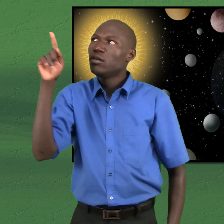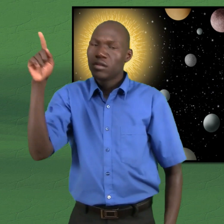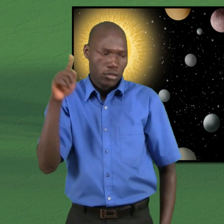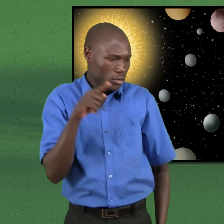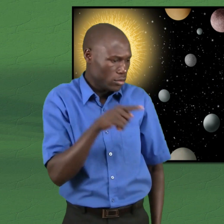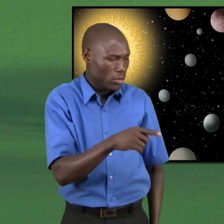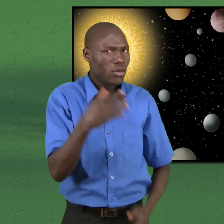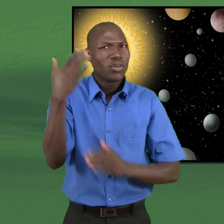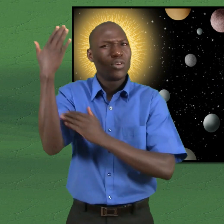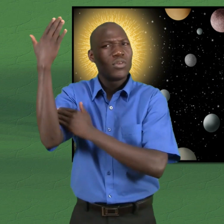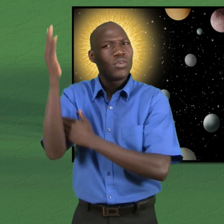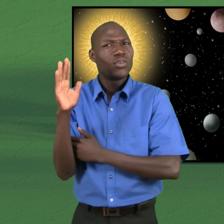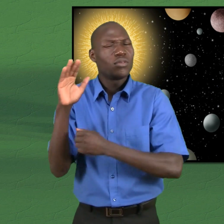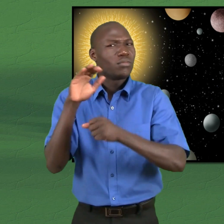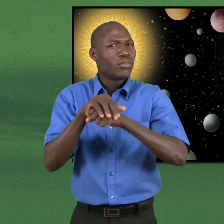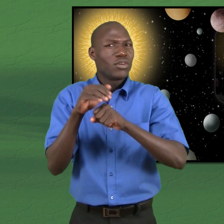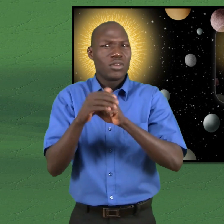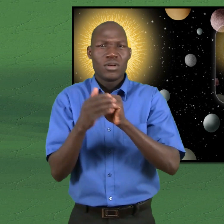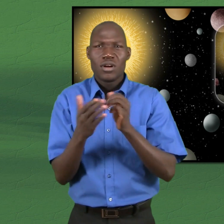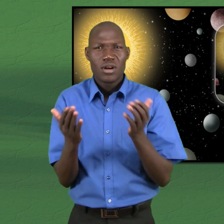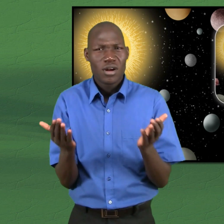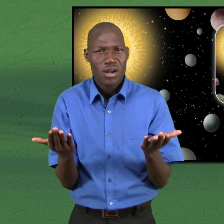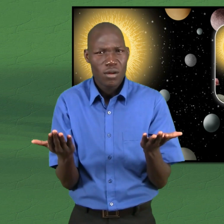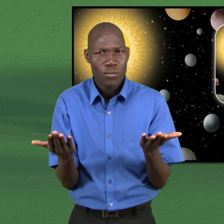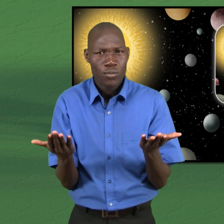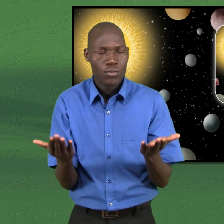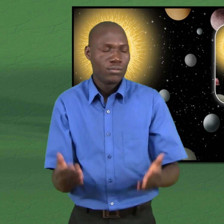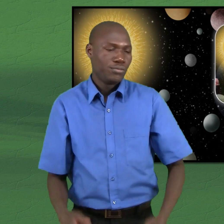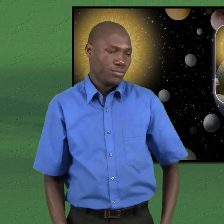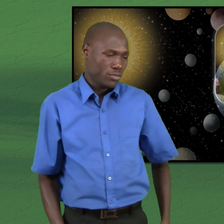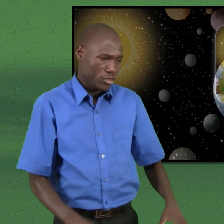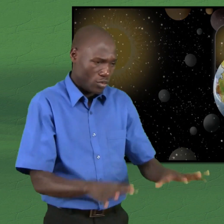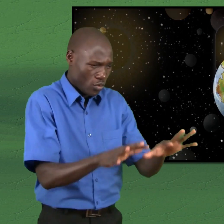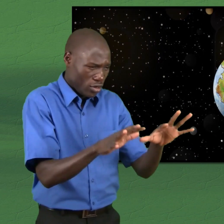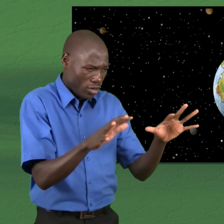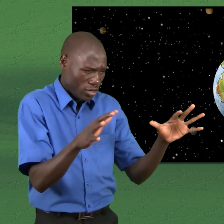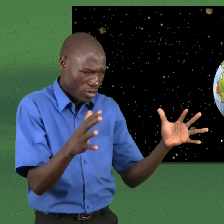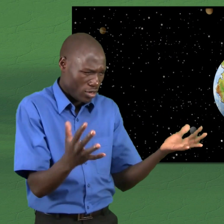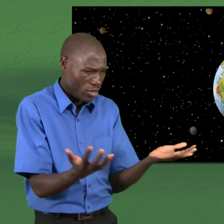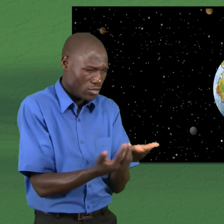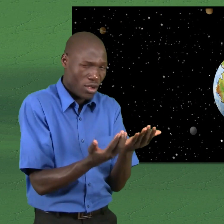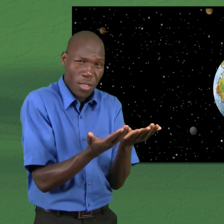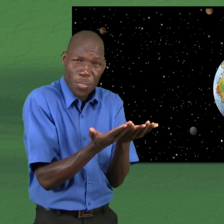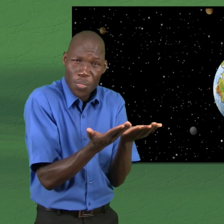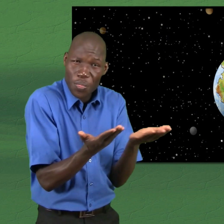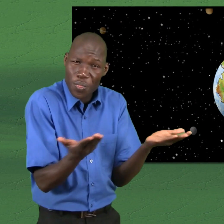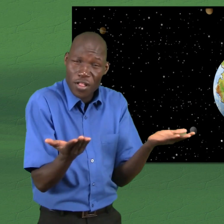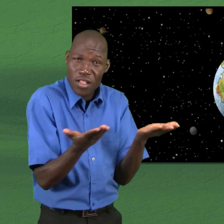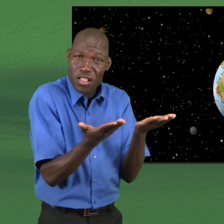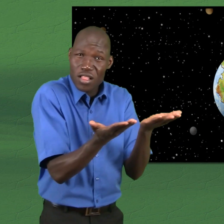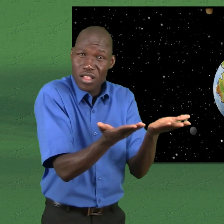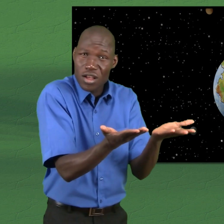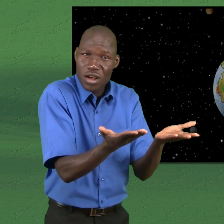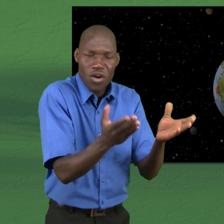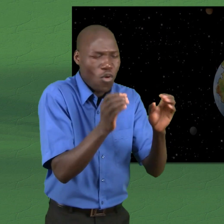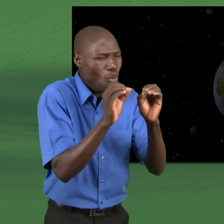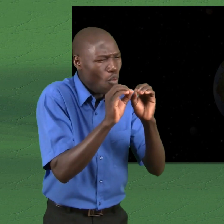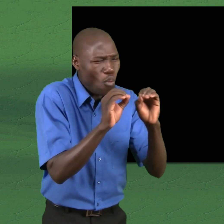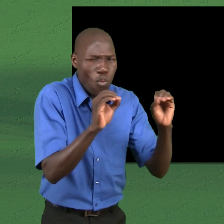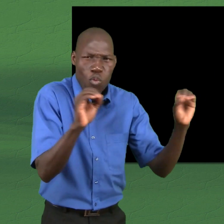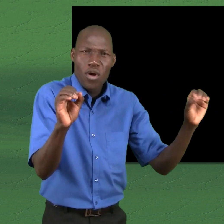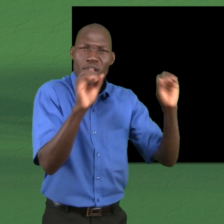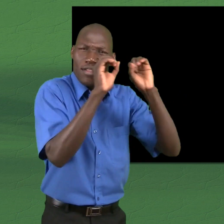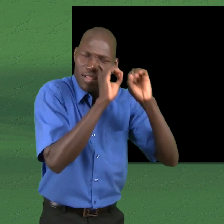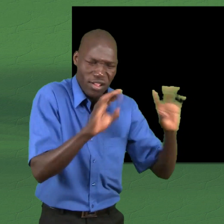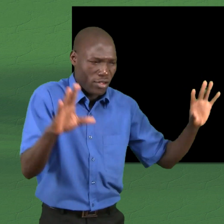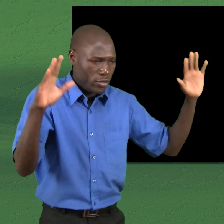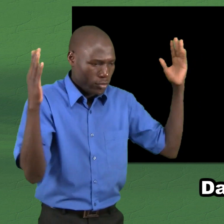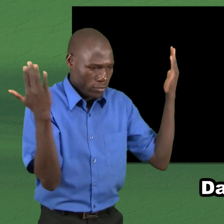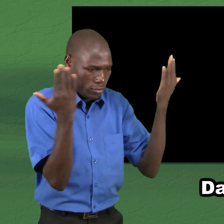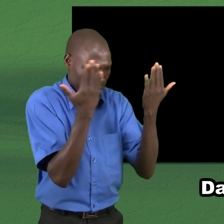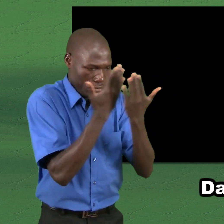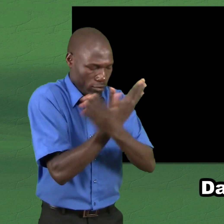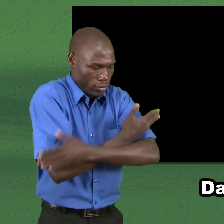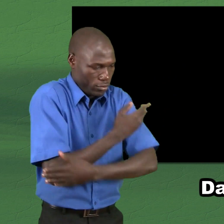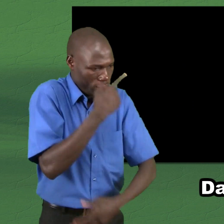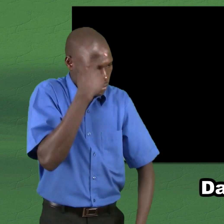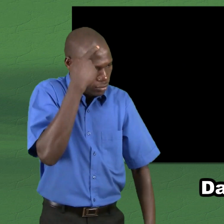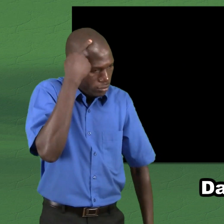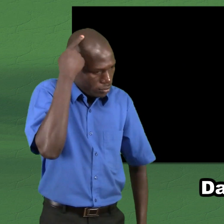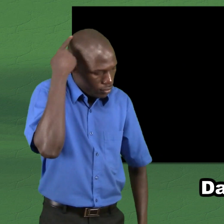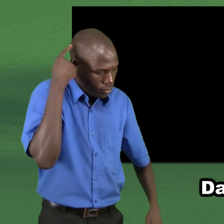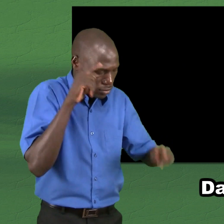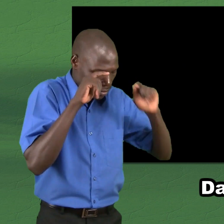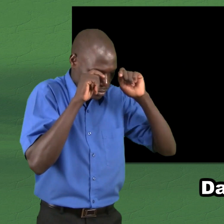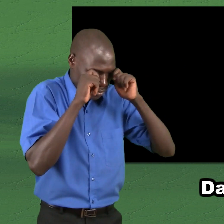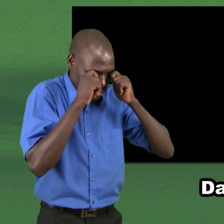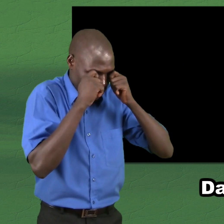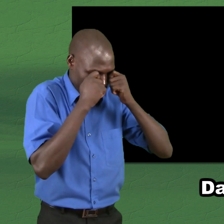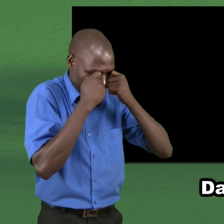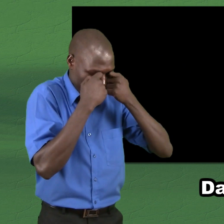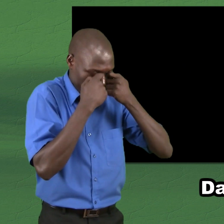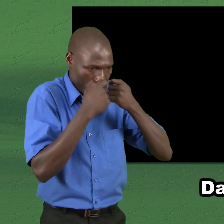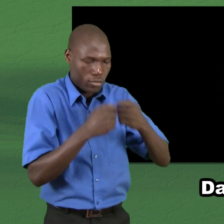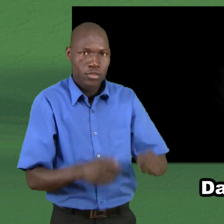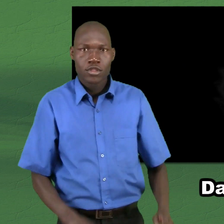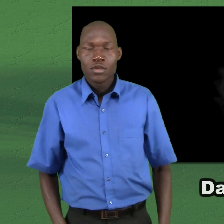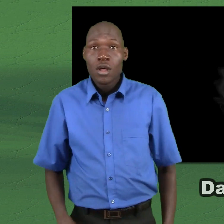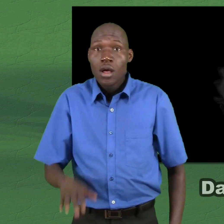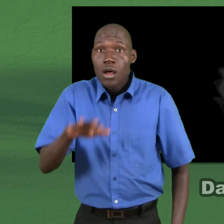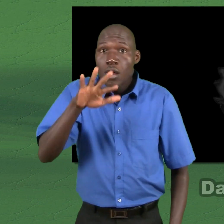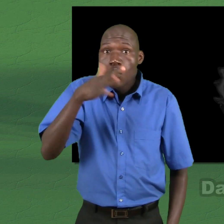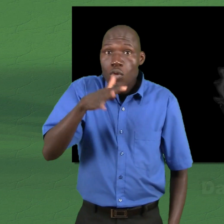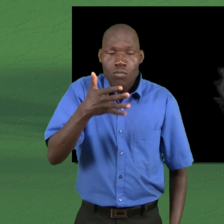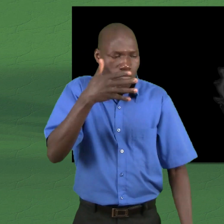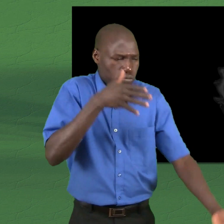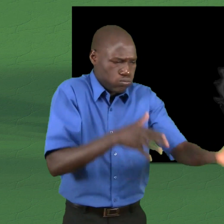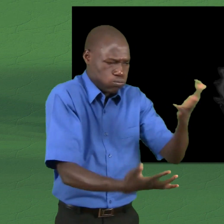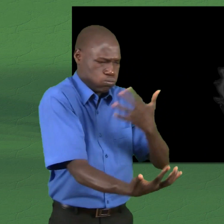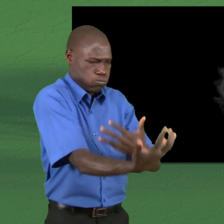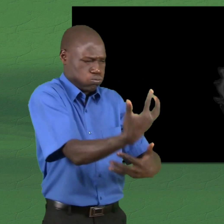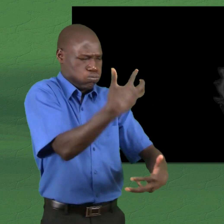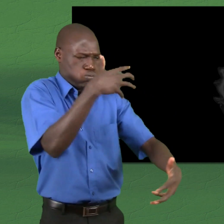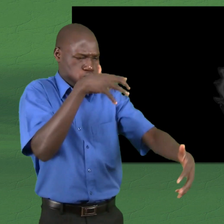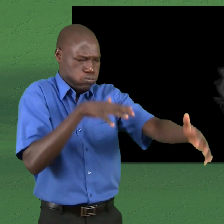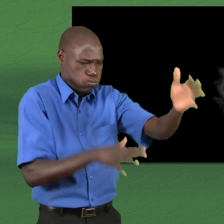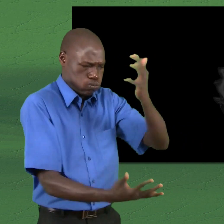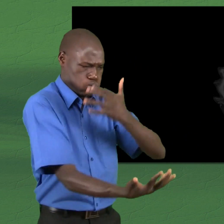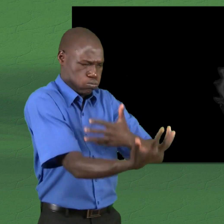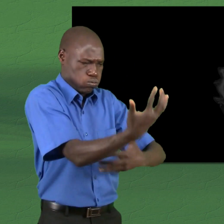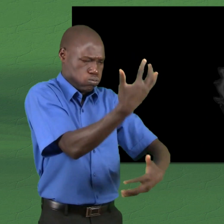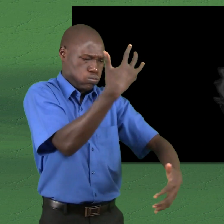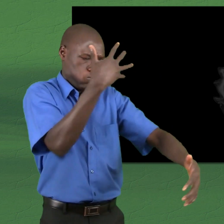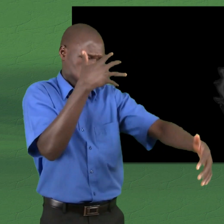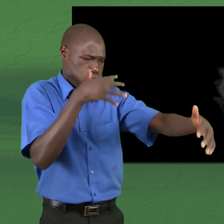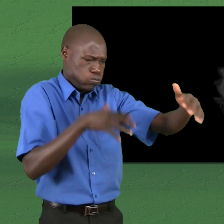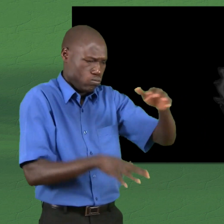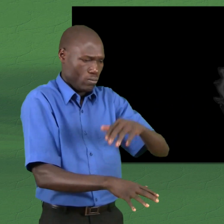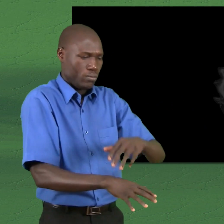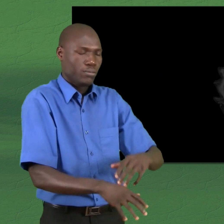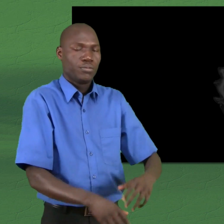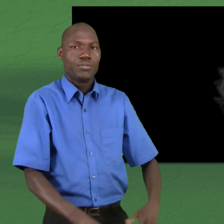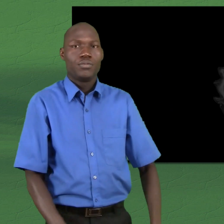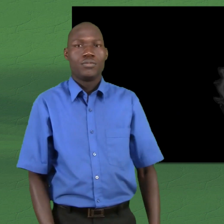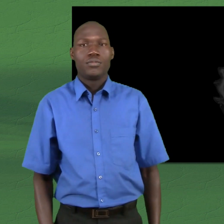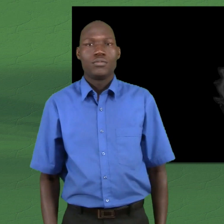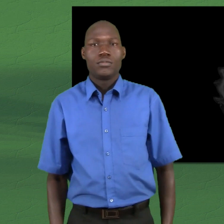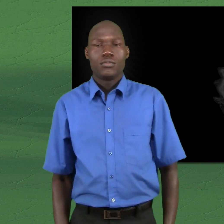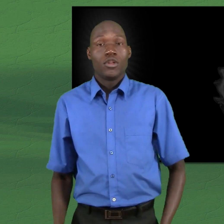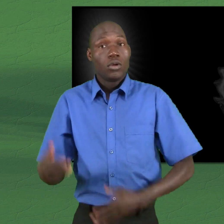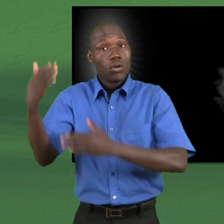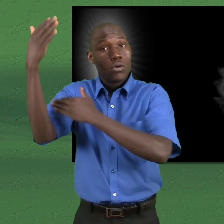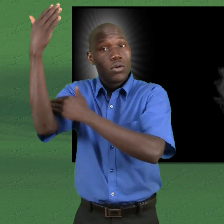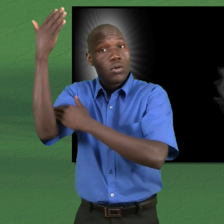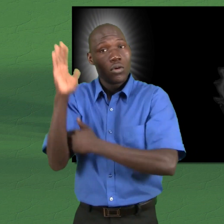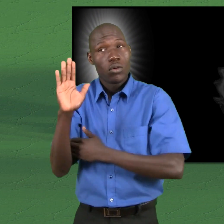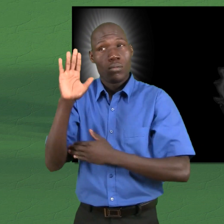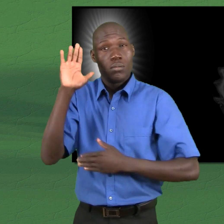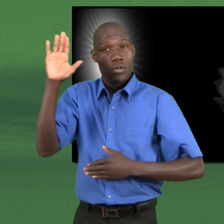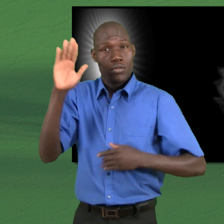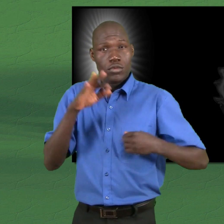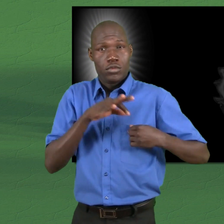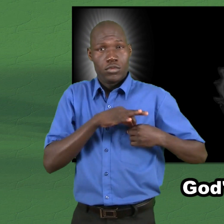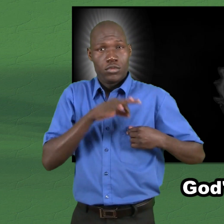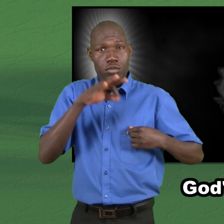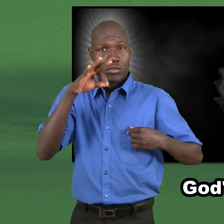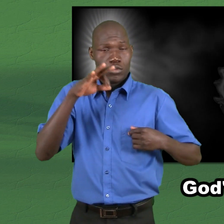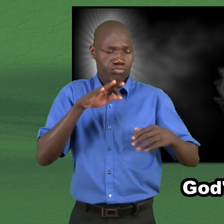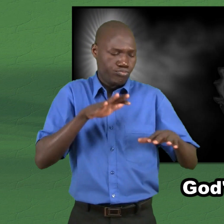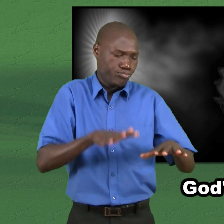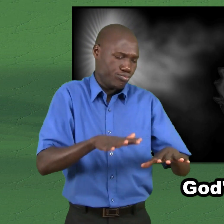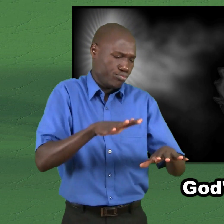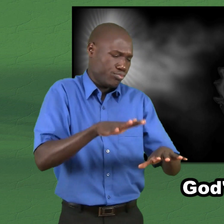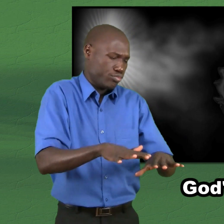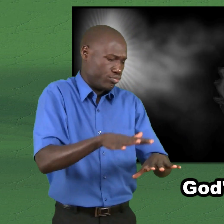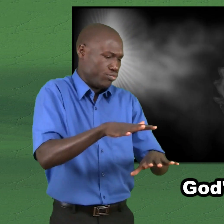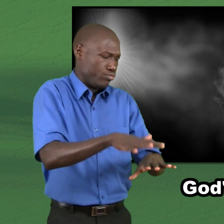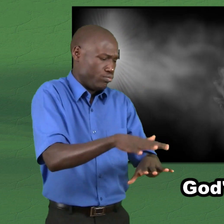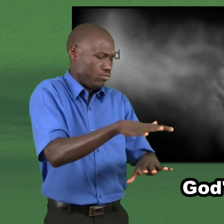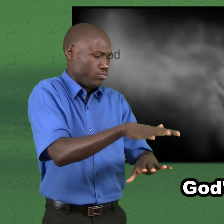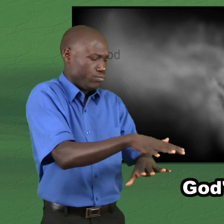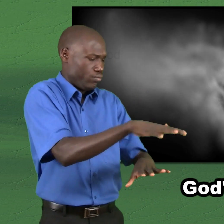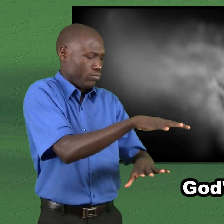Now the earth was formless and void, and darkness was over the surface of the deep.